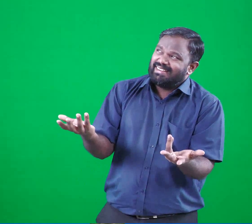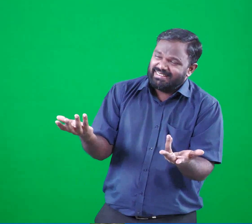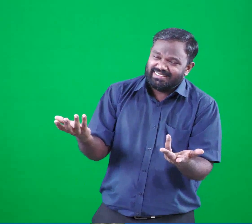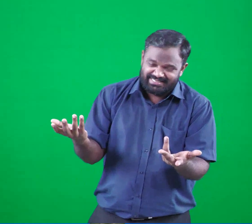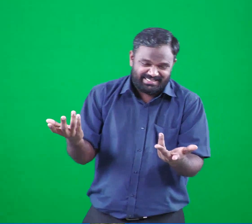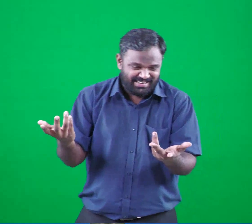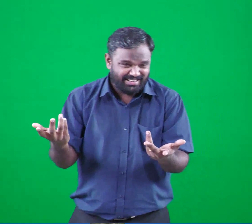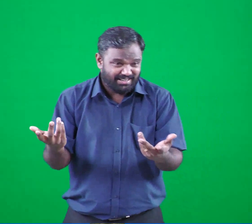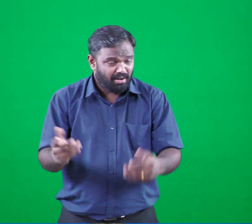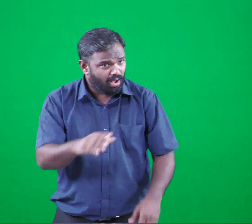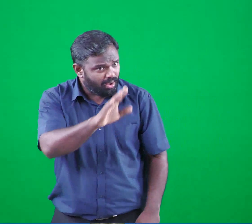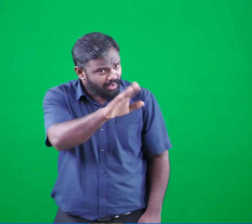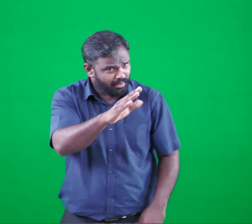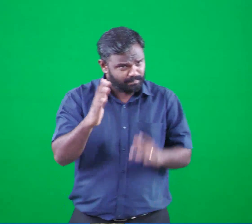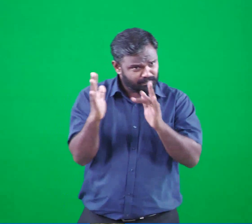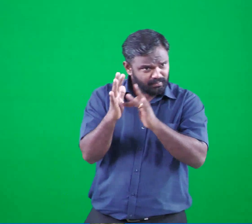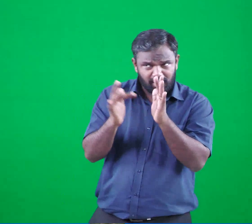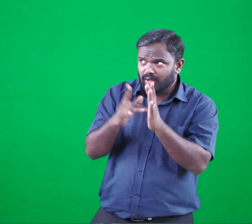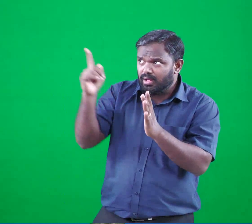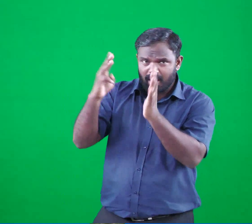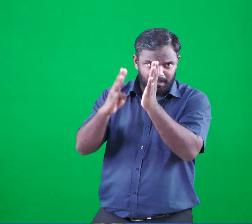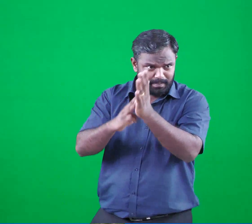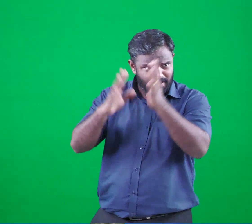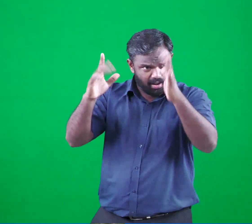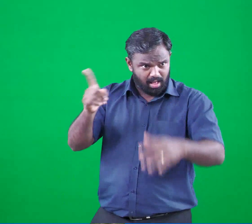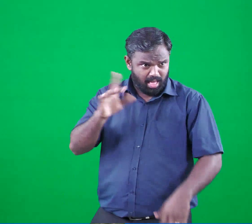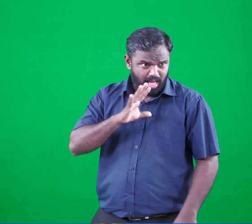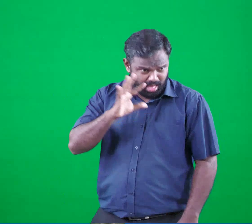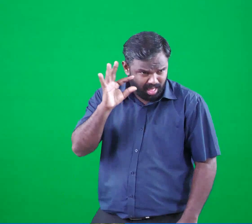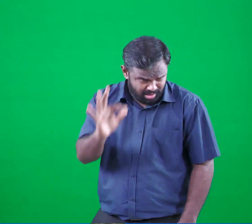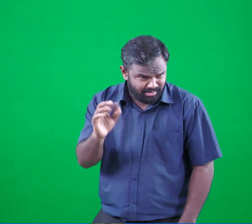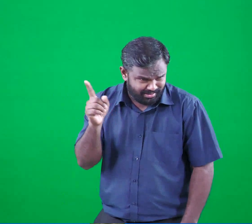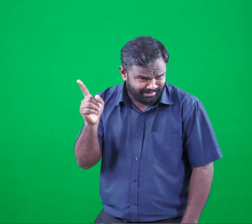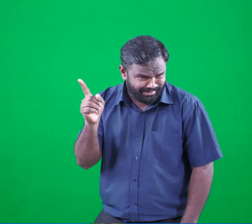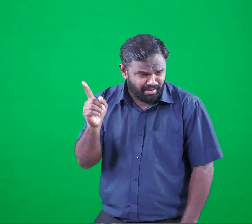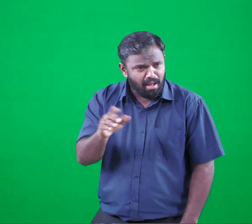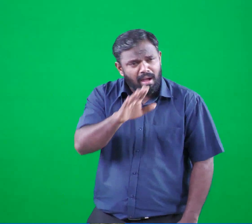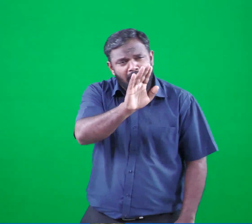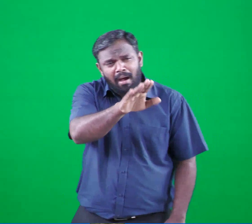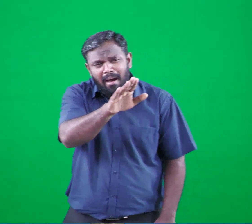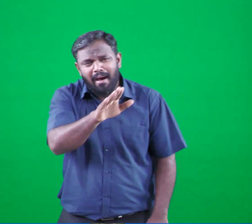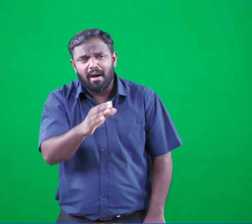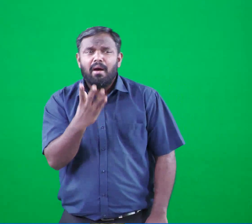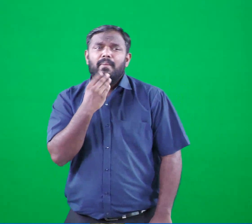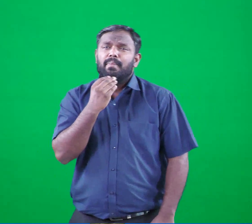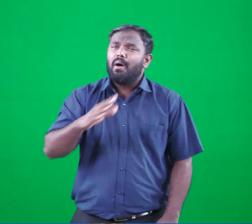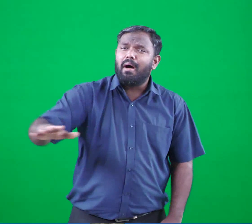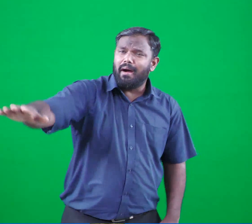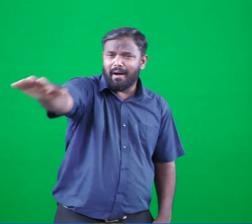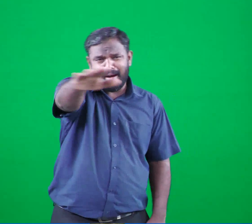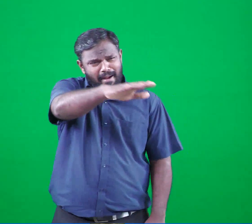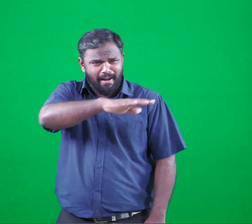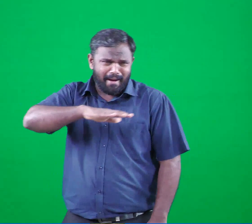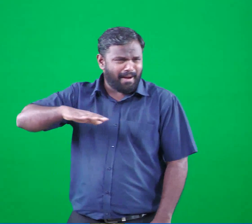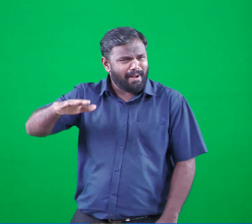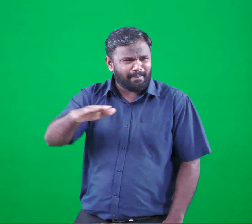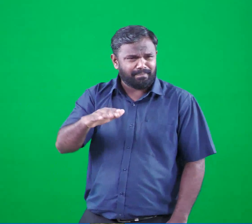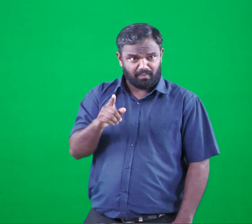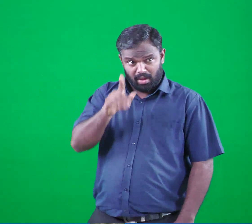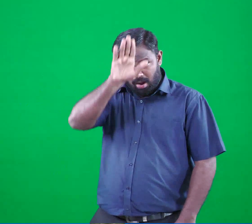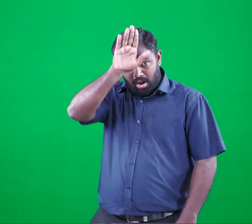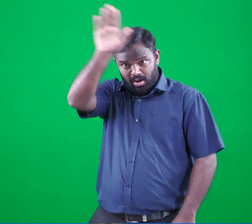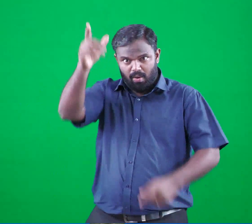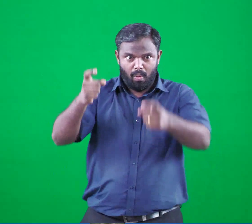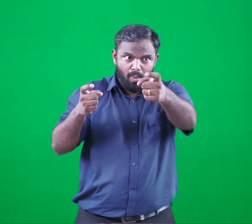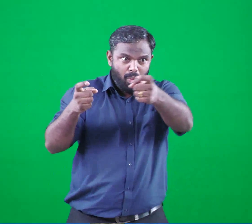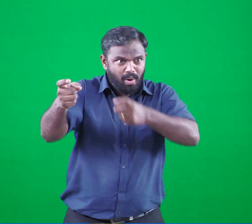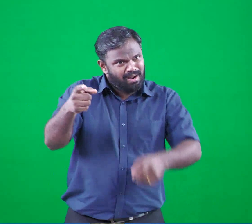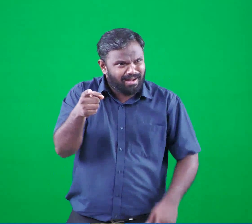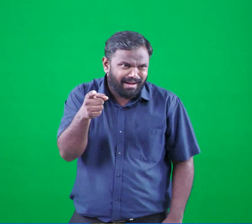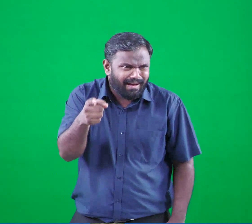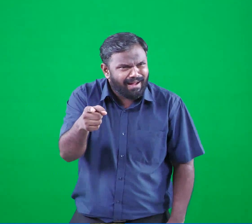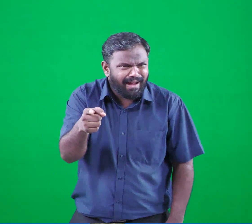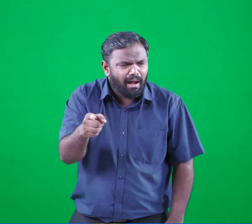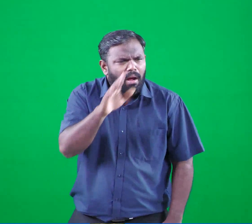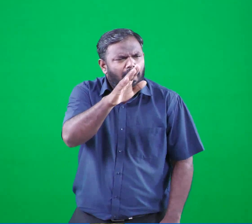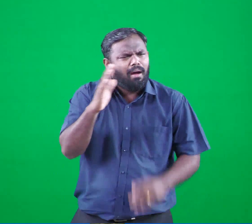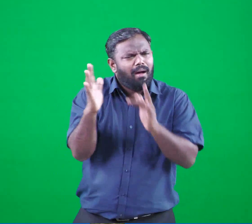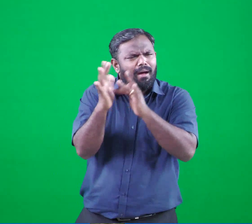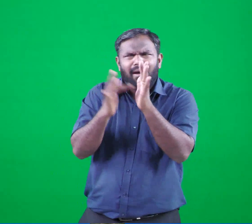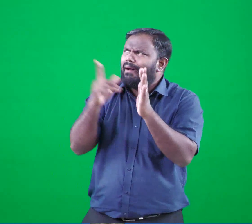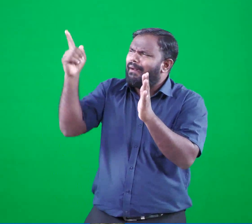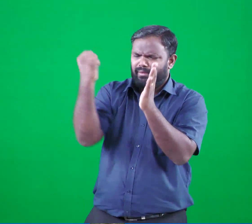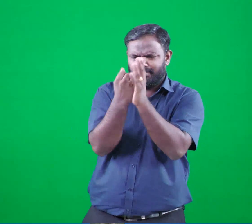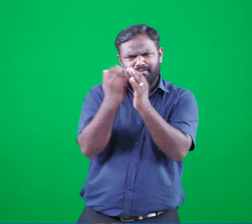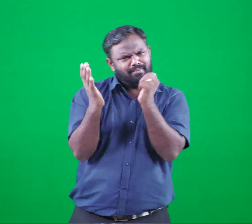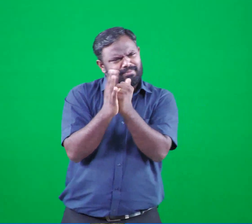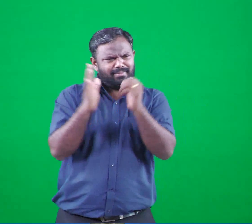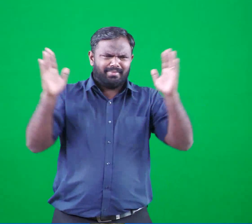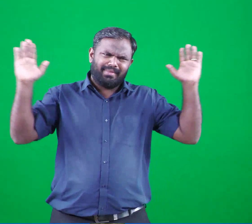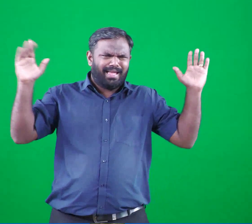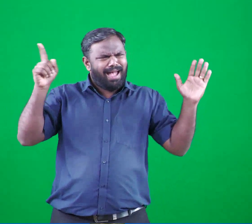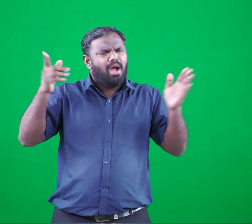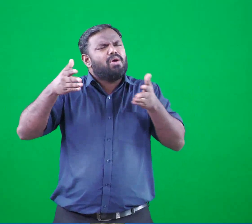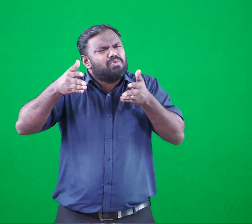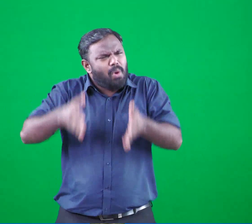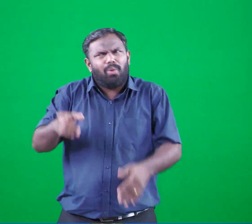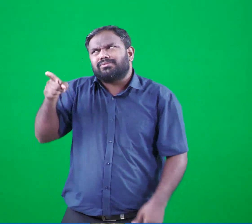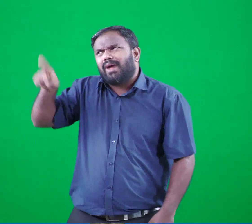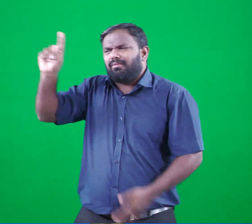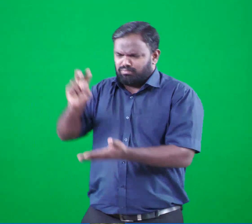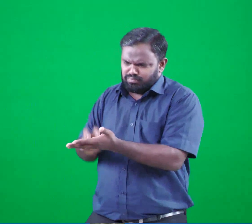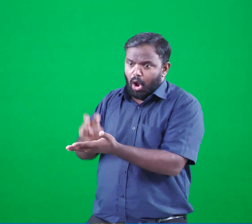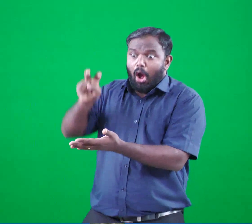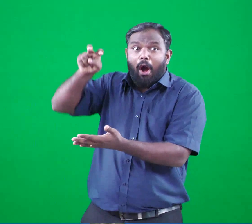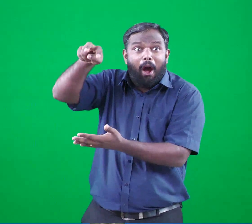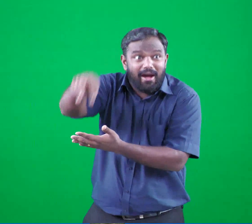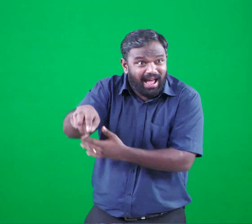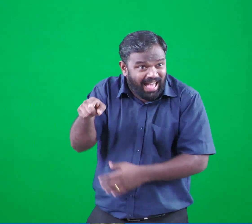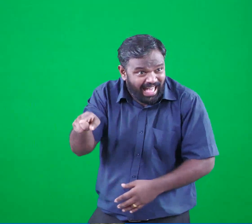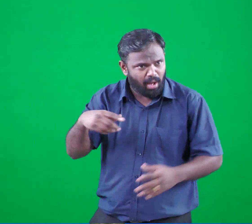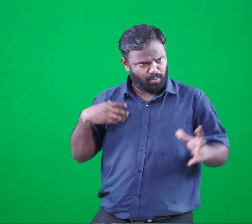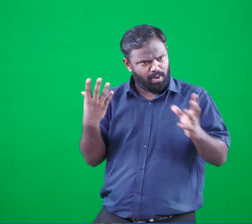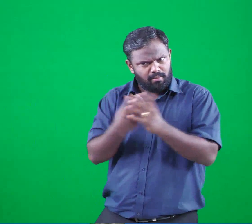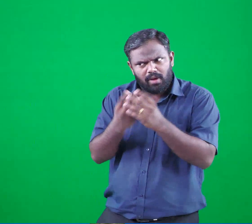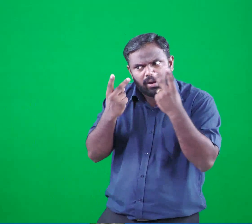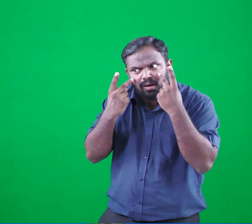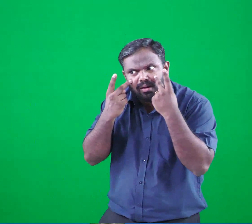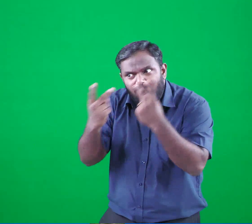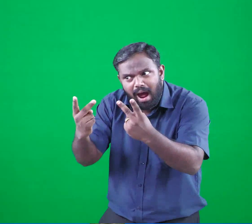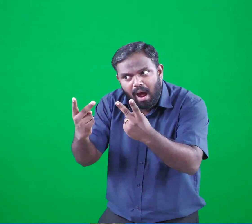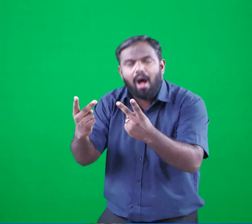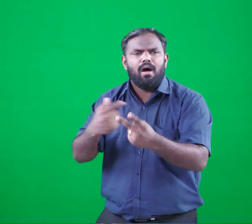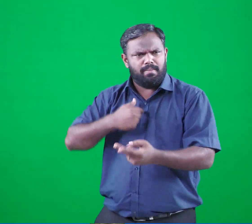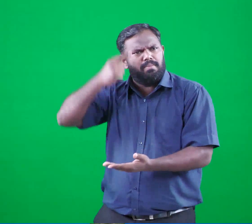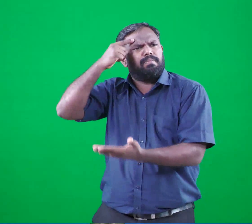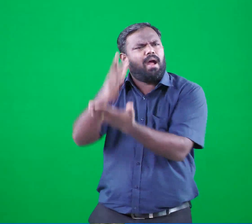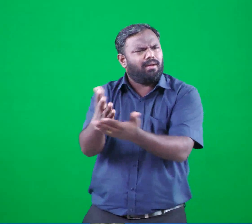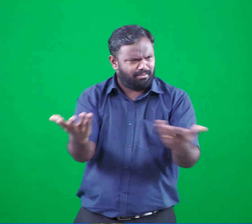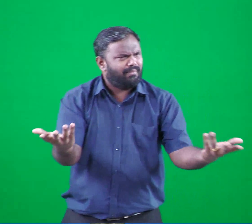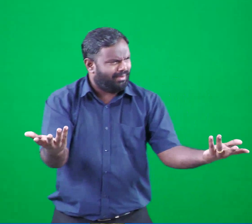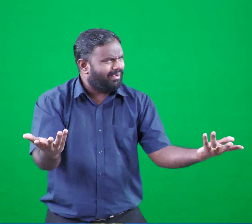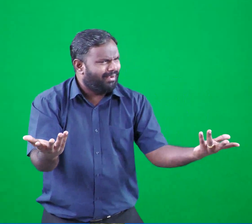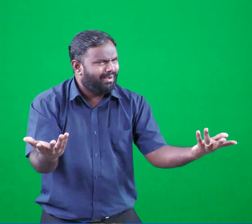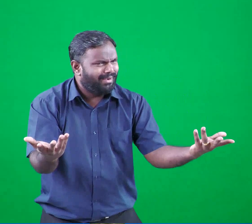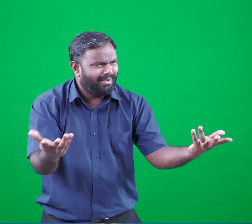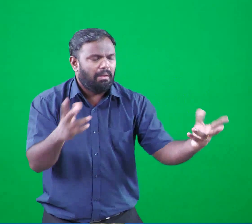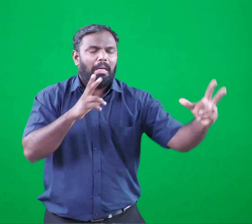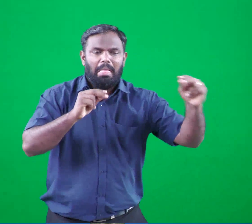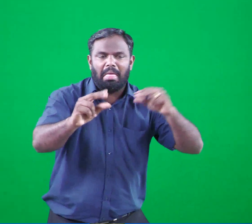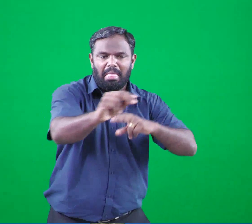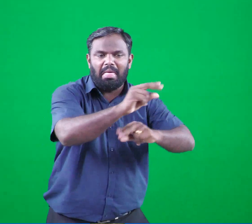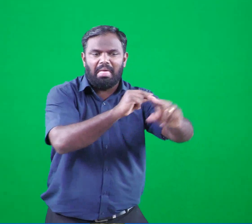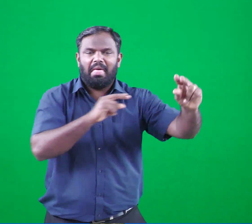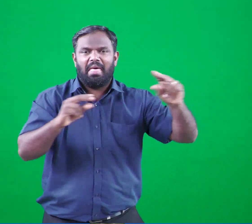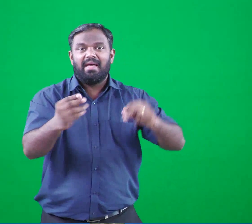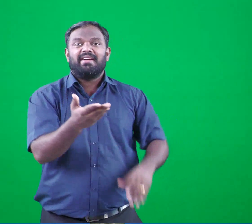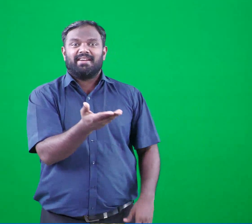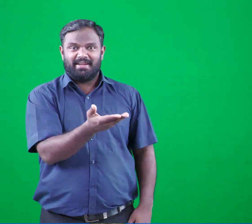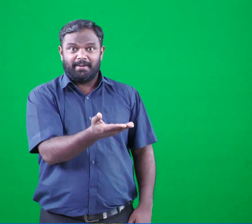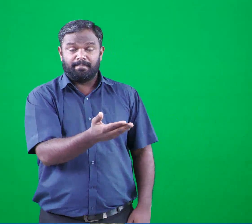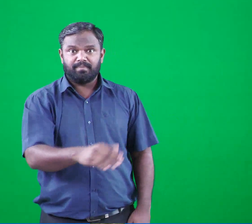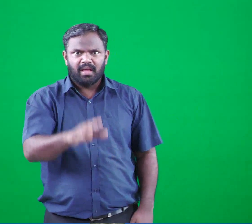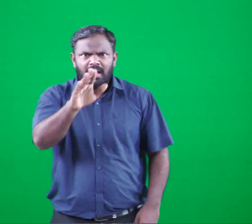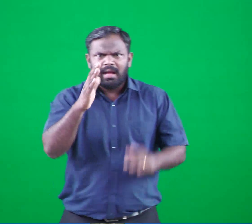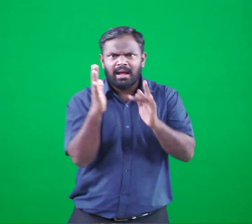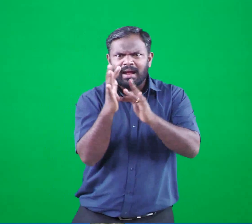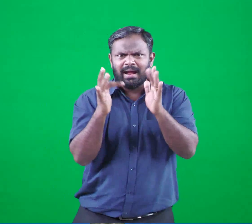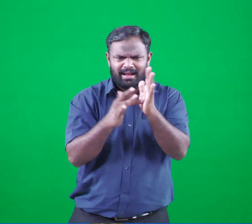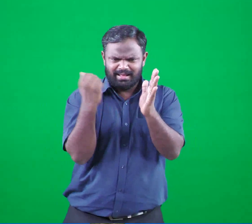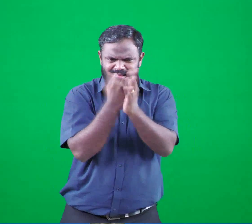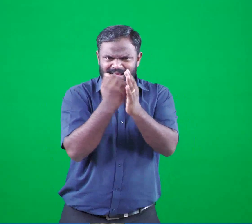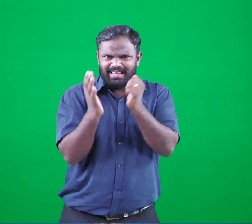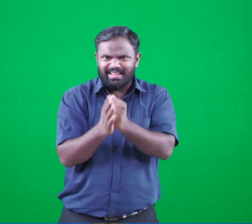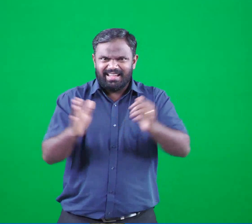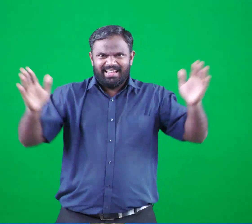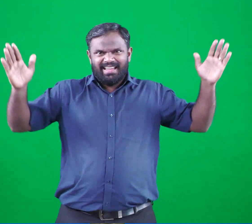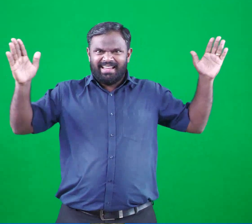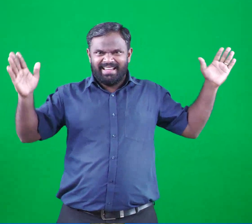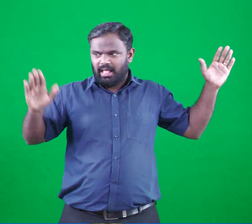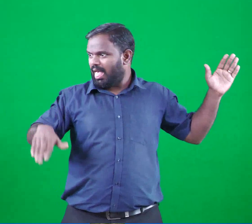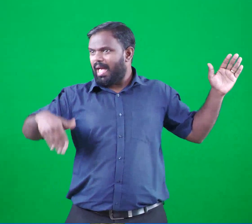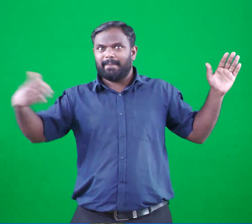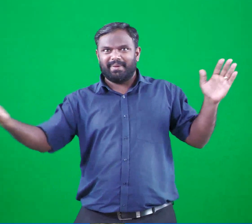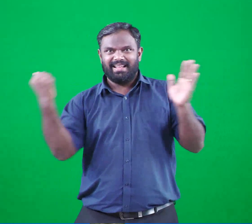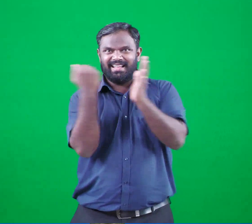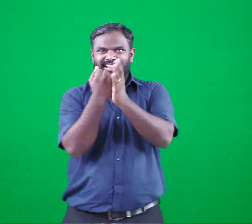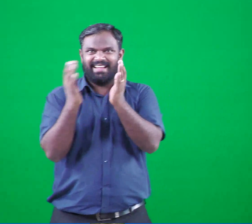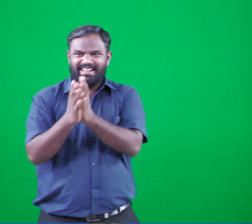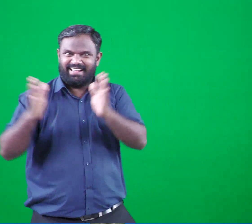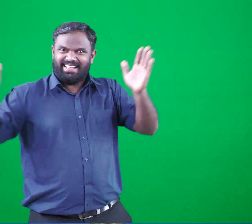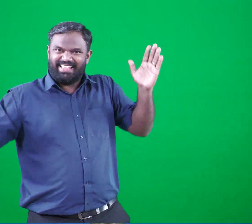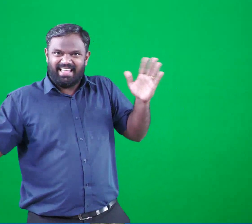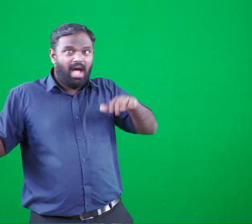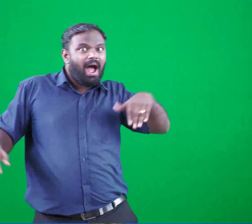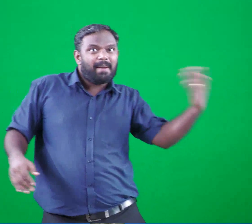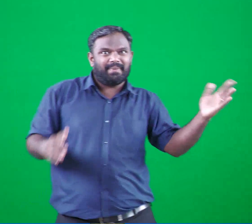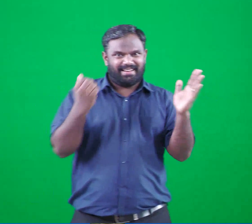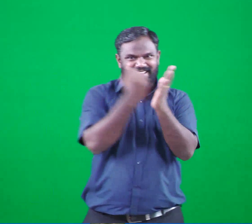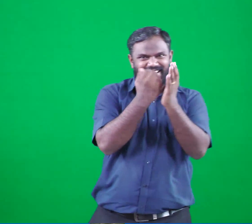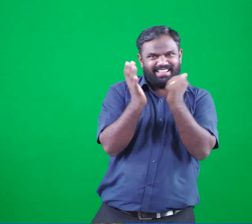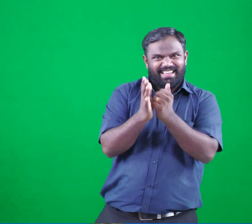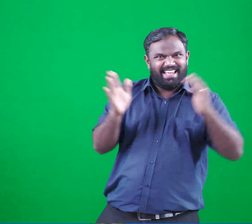Let the Christ, the King of Israel, come down now from the cross, so that we may see and believe!"